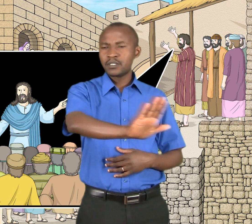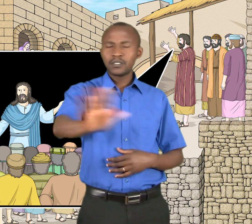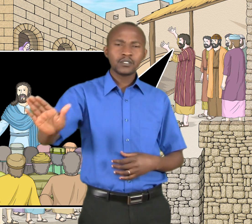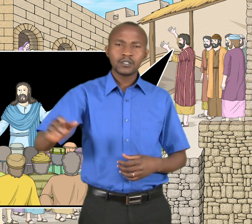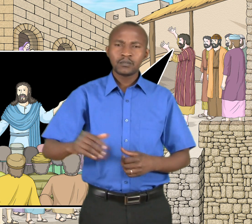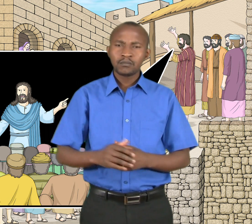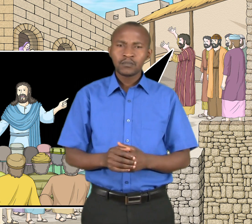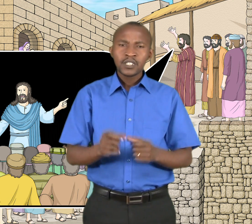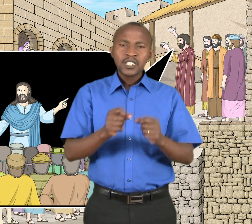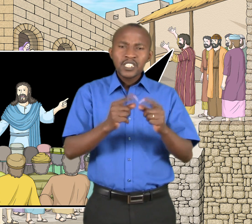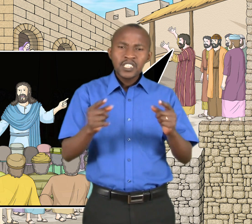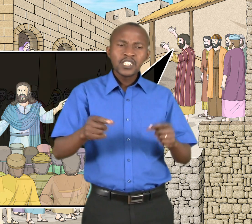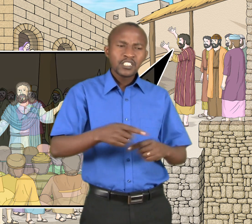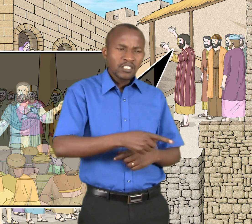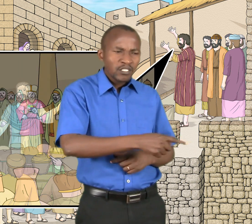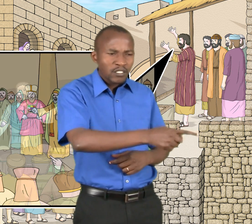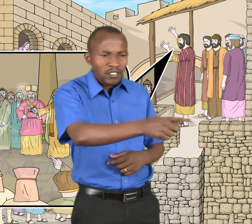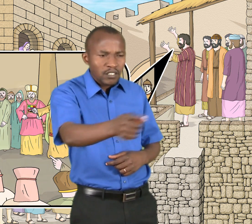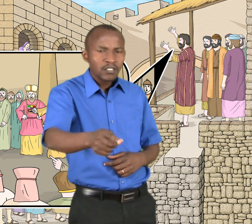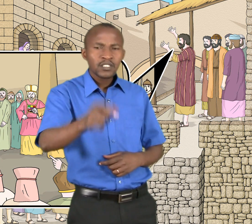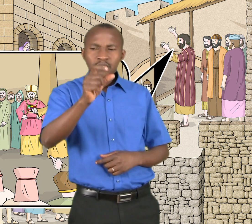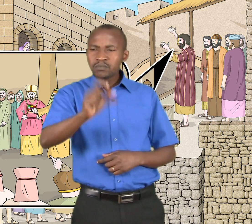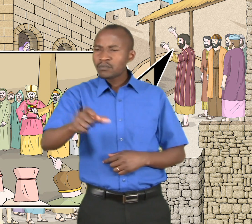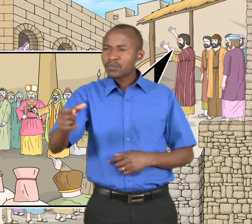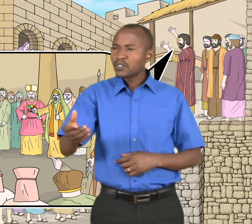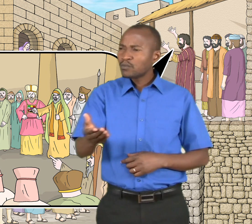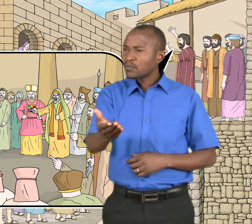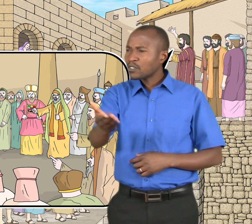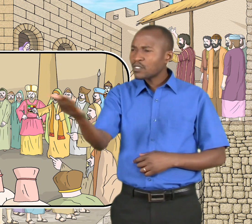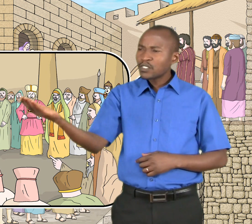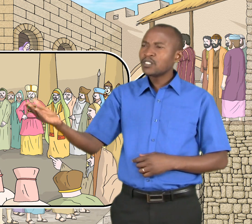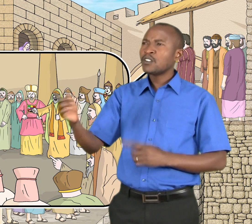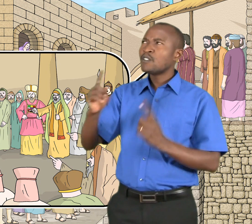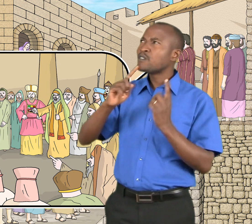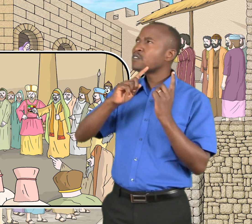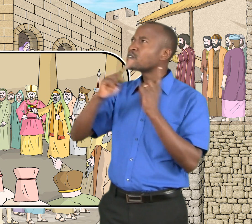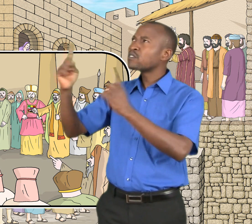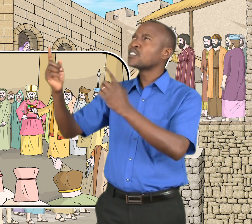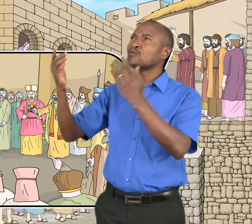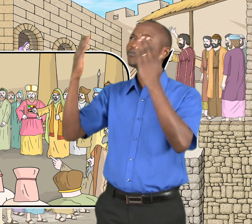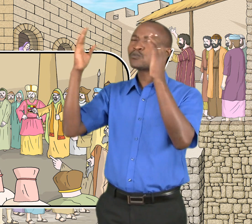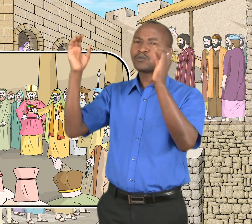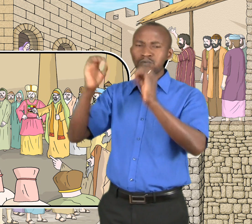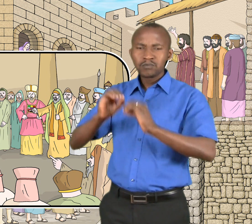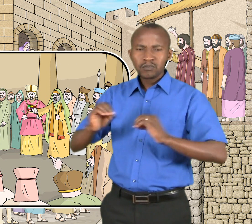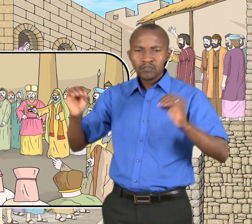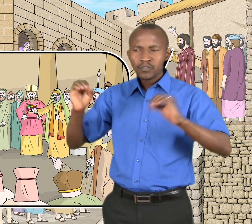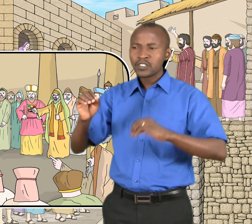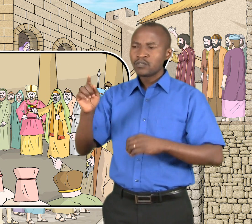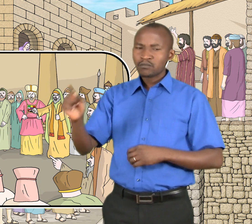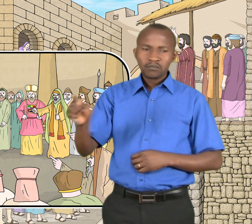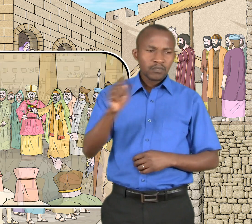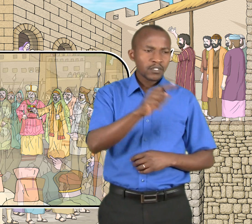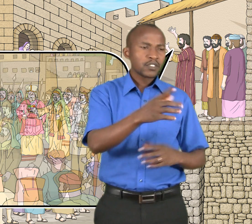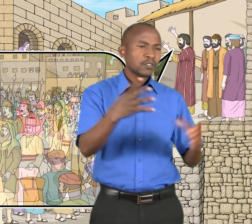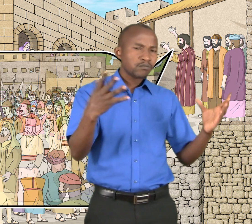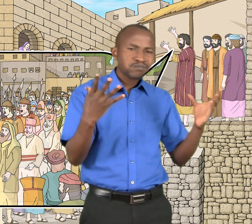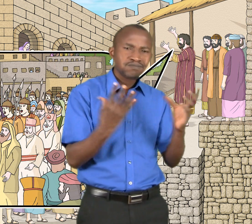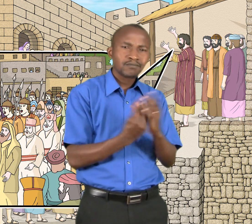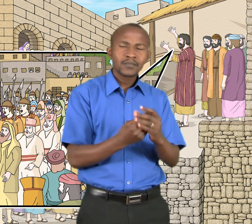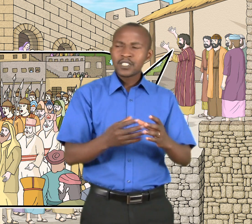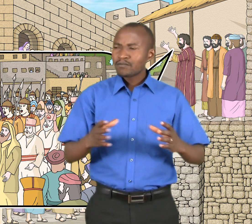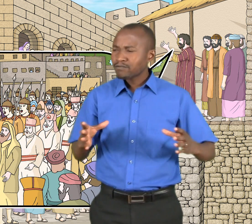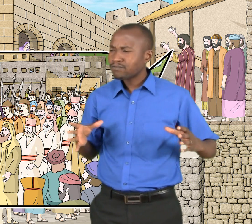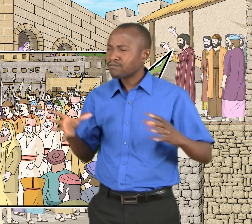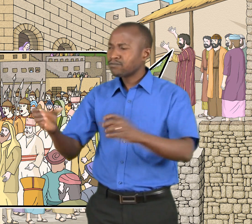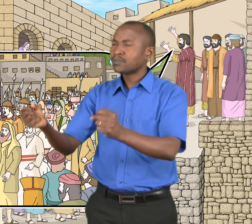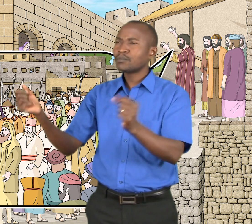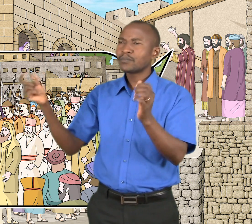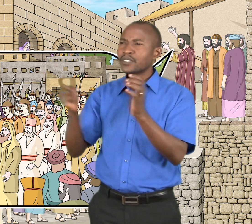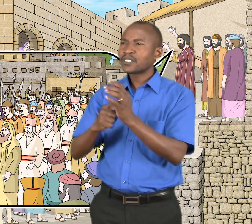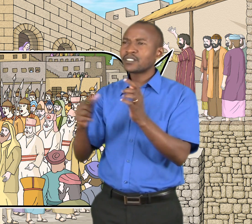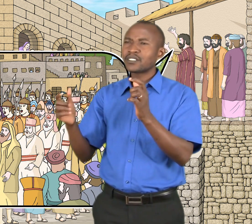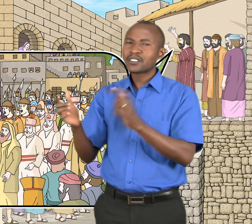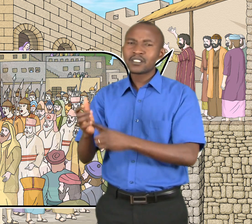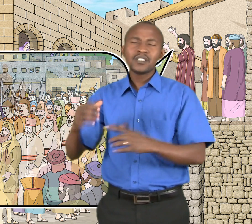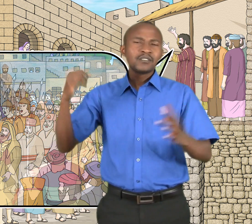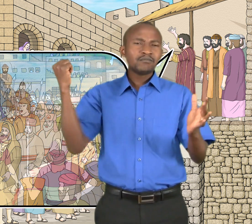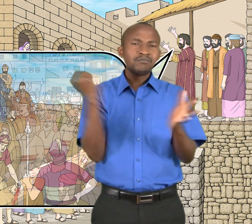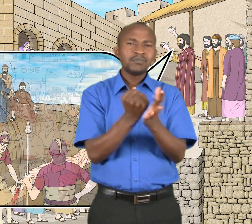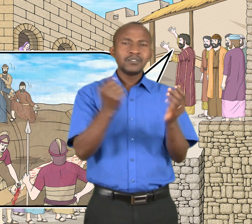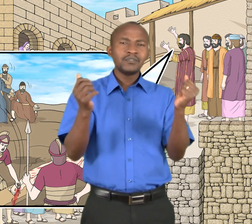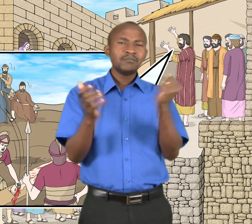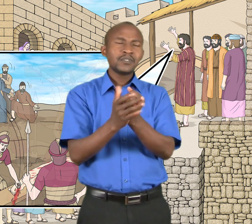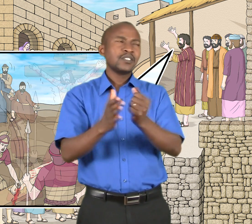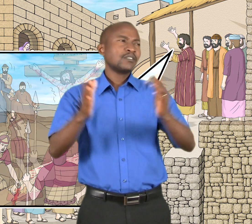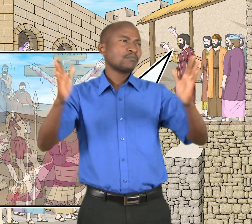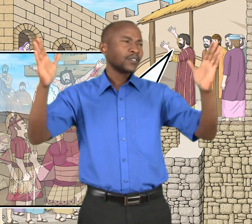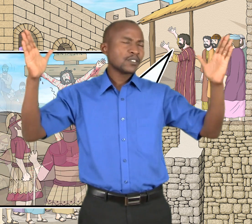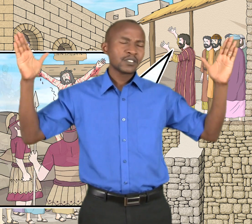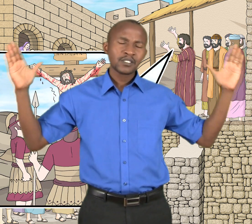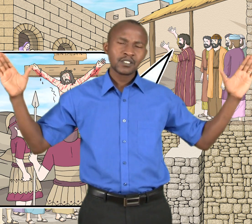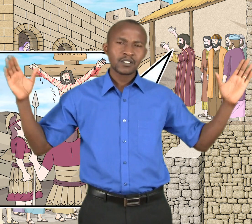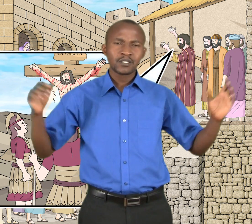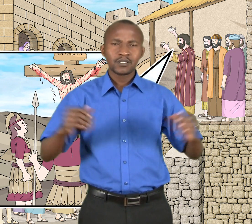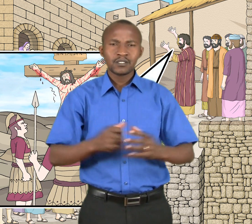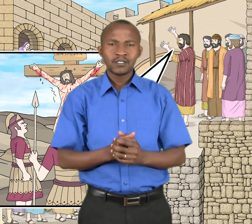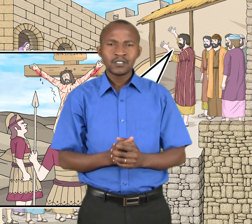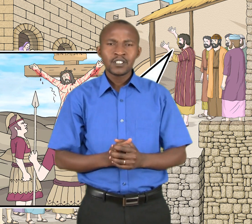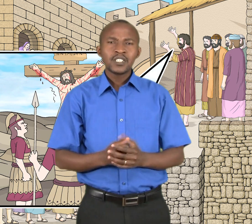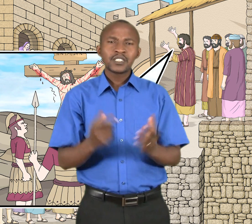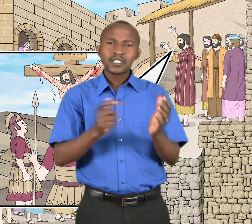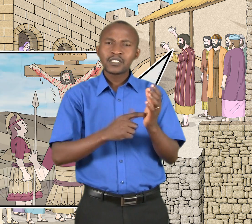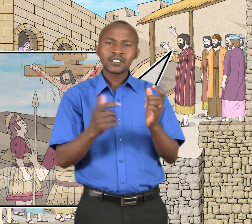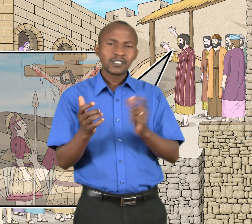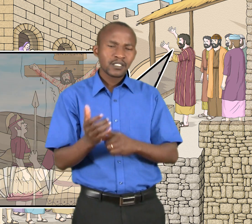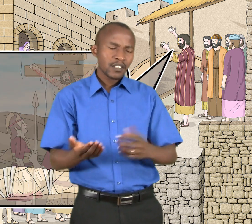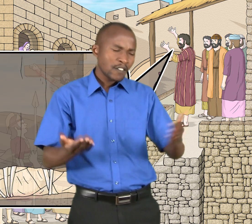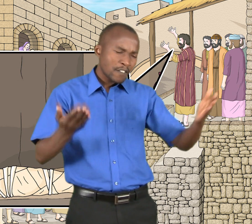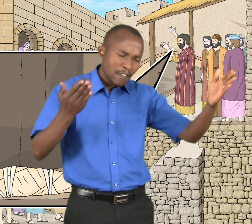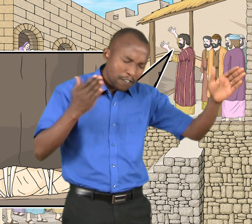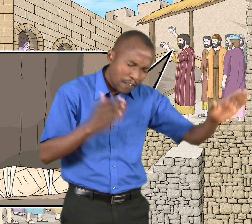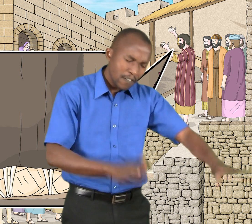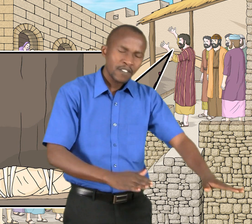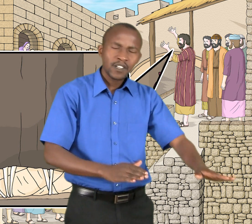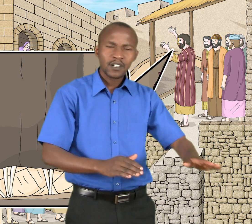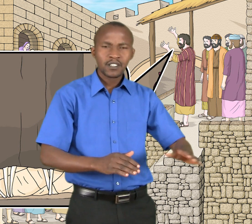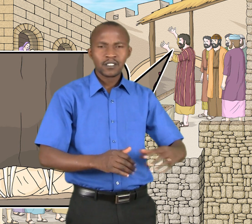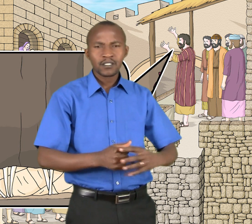He was delivered up by God’s set plan and foreknowledge, and you, by the hands of the lawless, put Him to death by nailing Him to the cross.